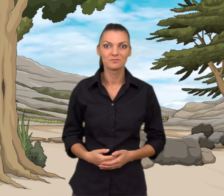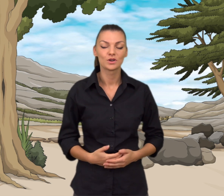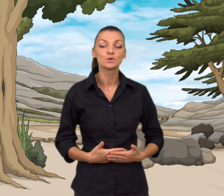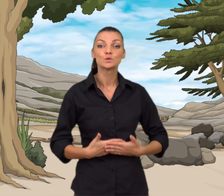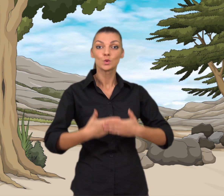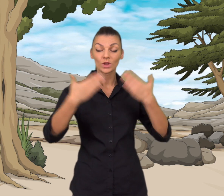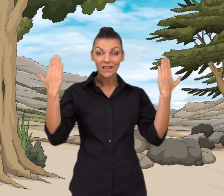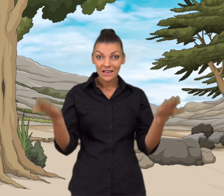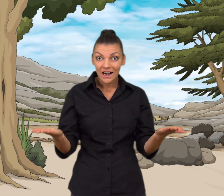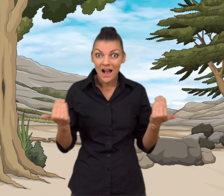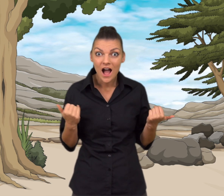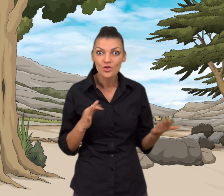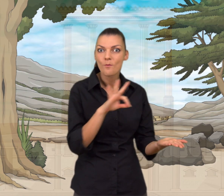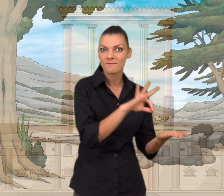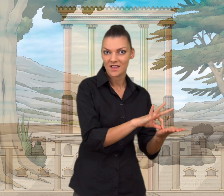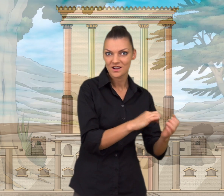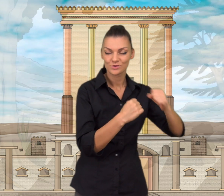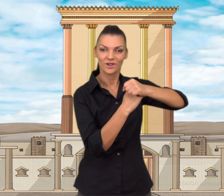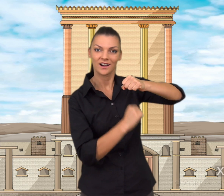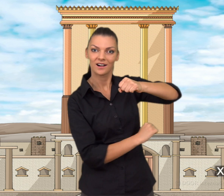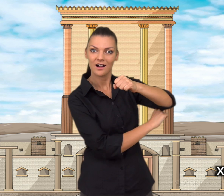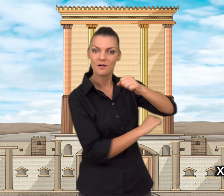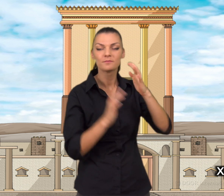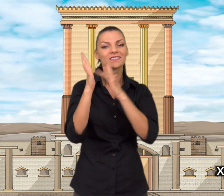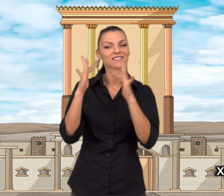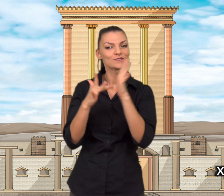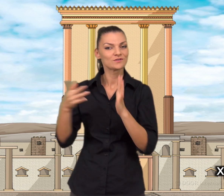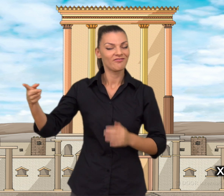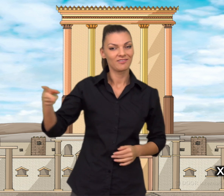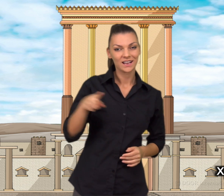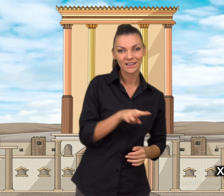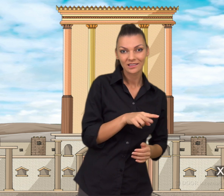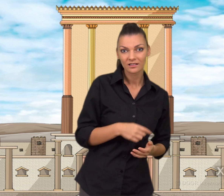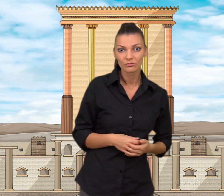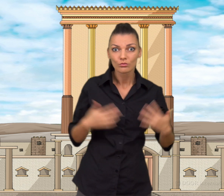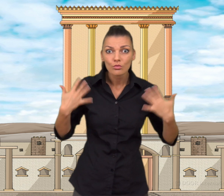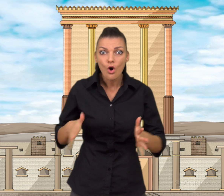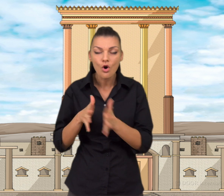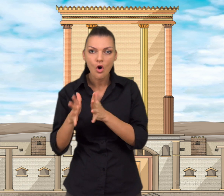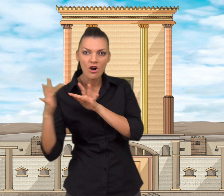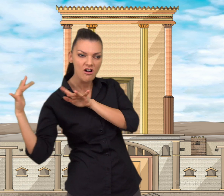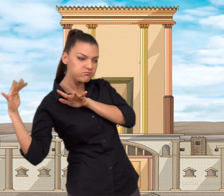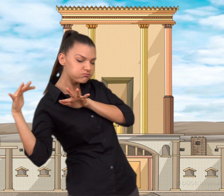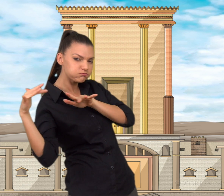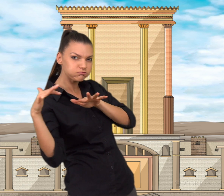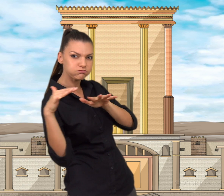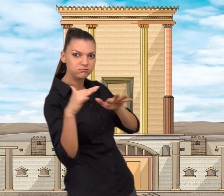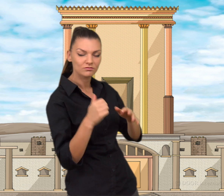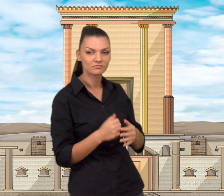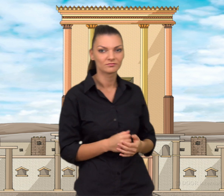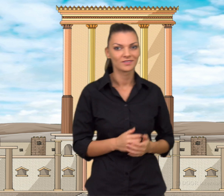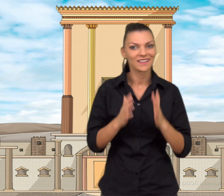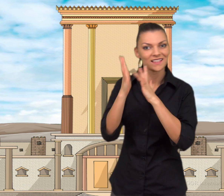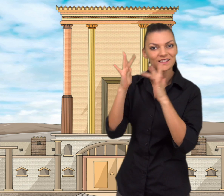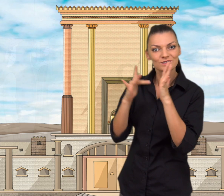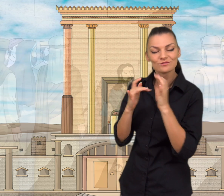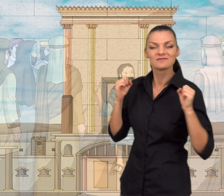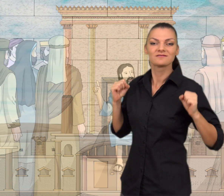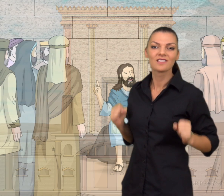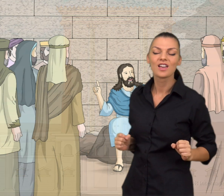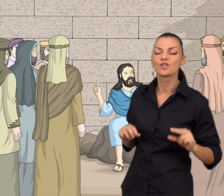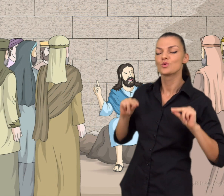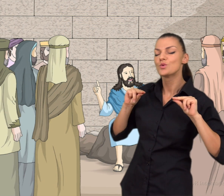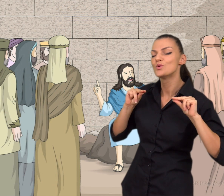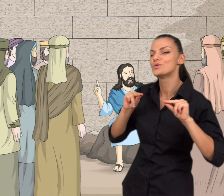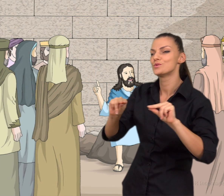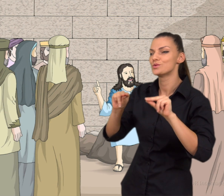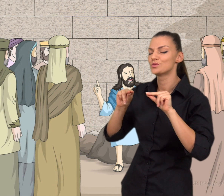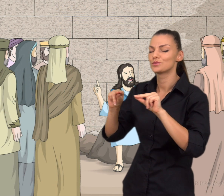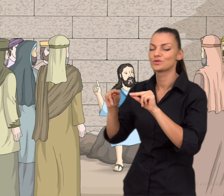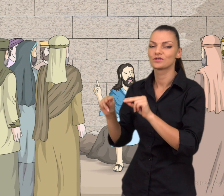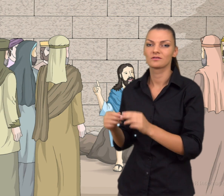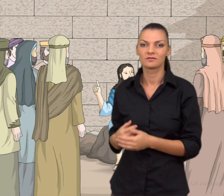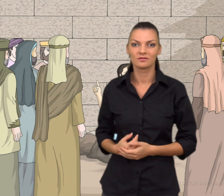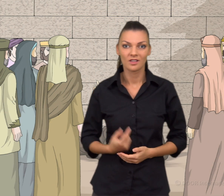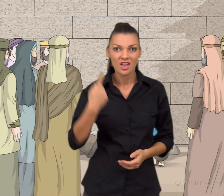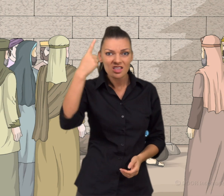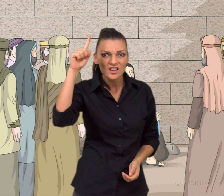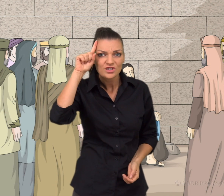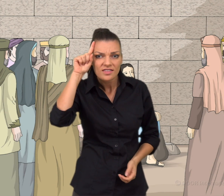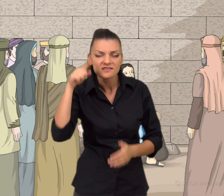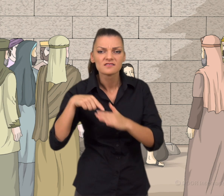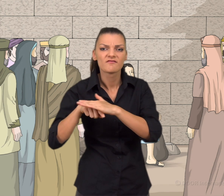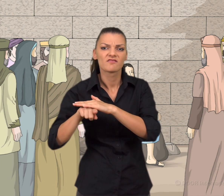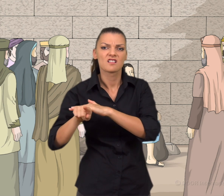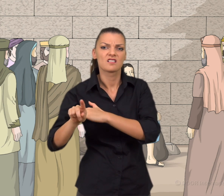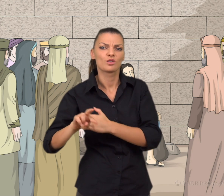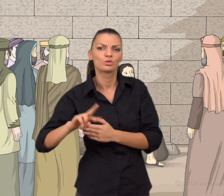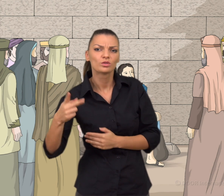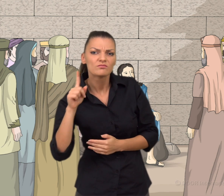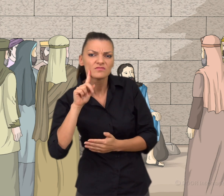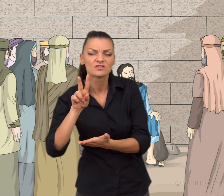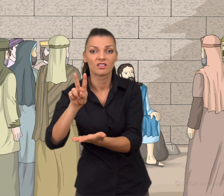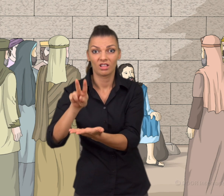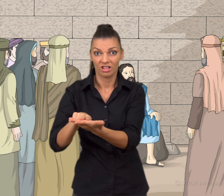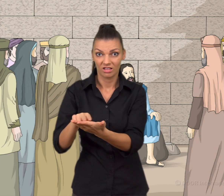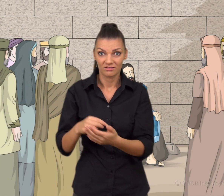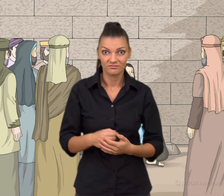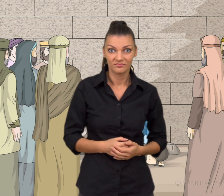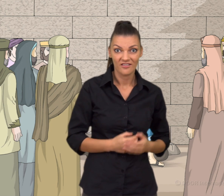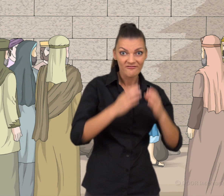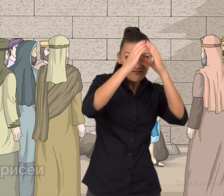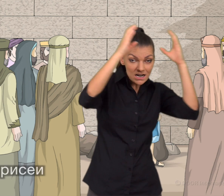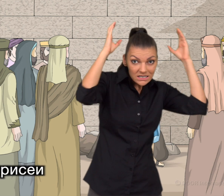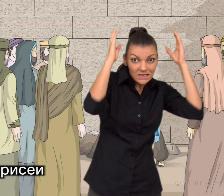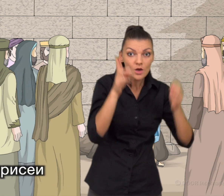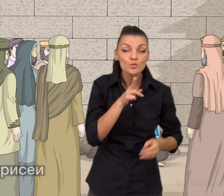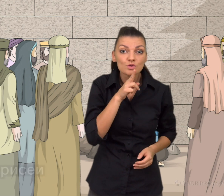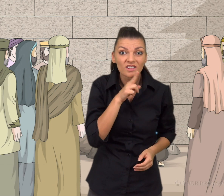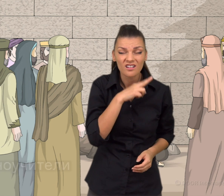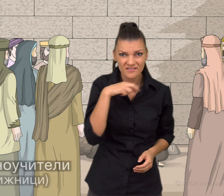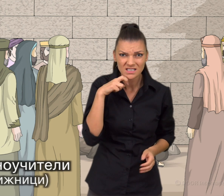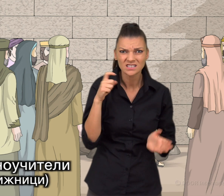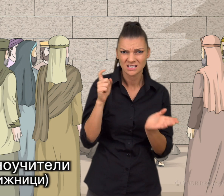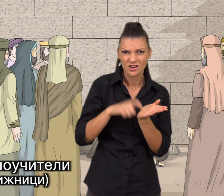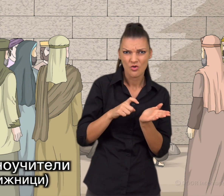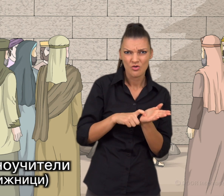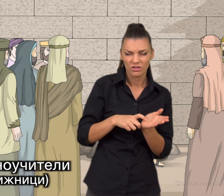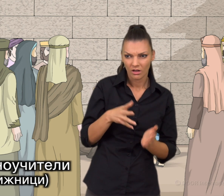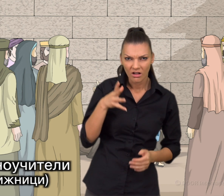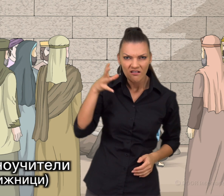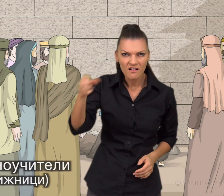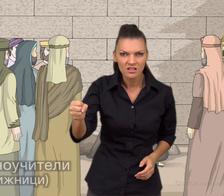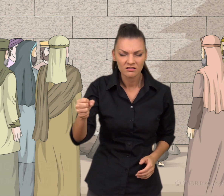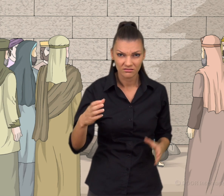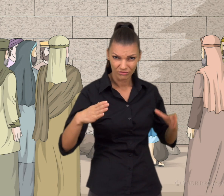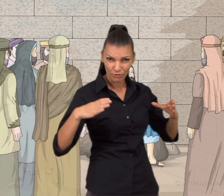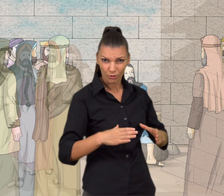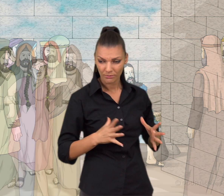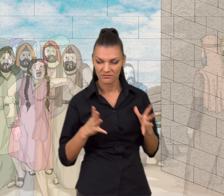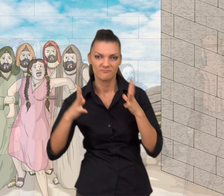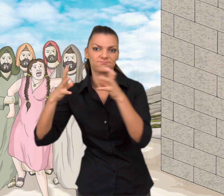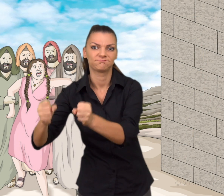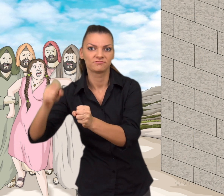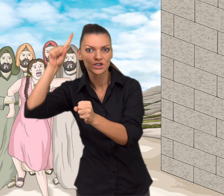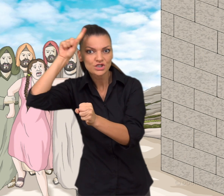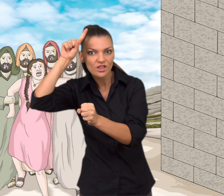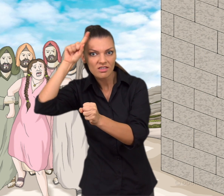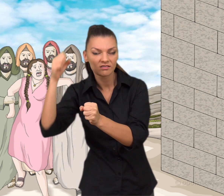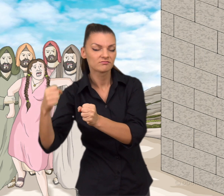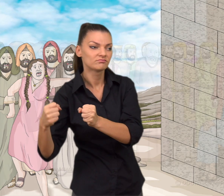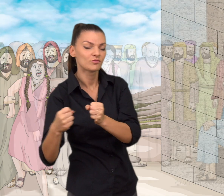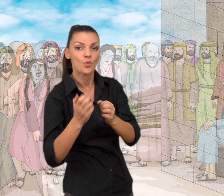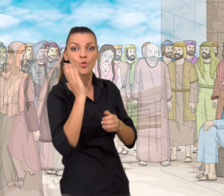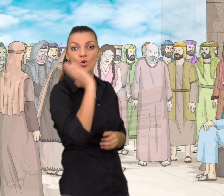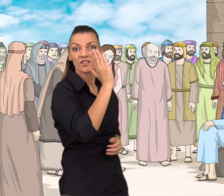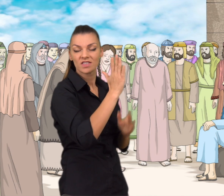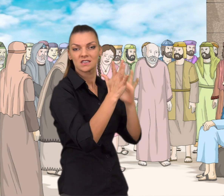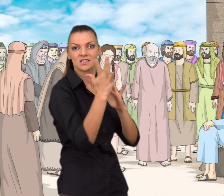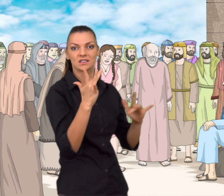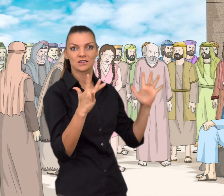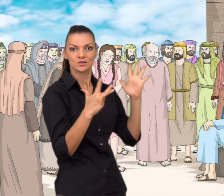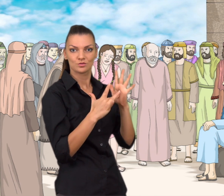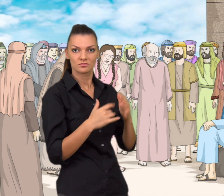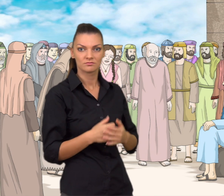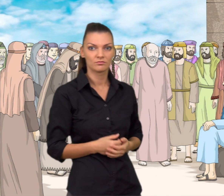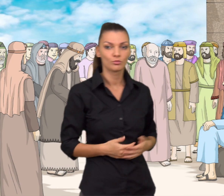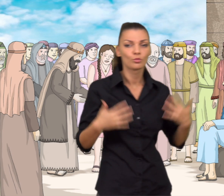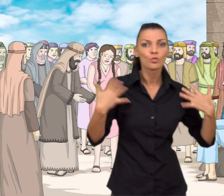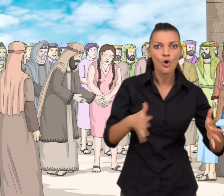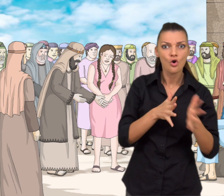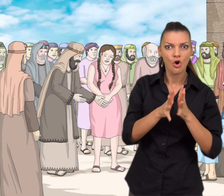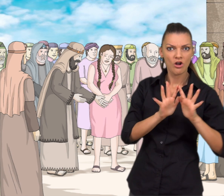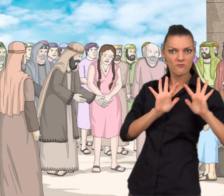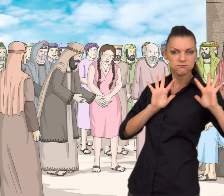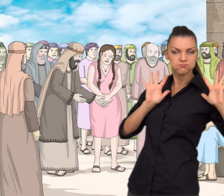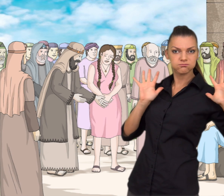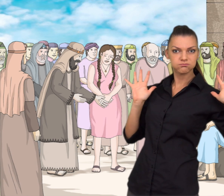Early in the morning He went back into the temple courts. All the people came to Him, and He sat down to teach them. The scribes and Pharisees, however, brought to Him a woman caught in adultery.